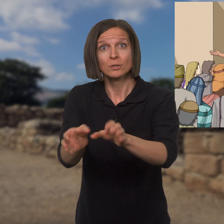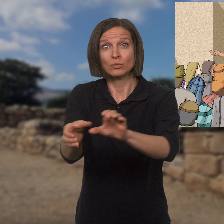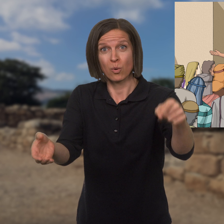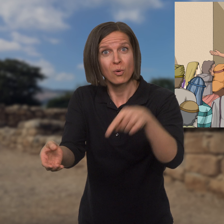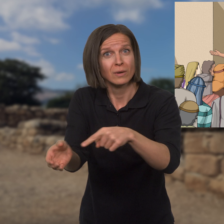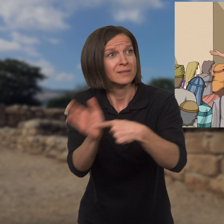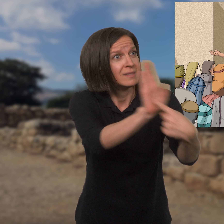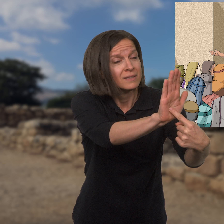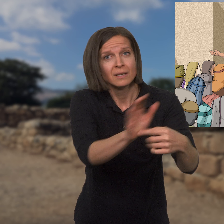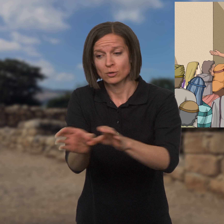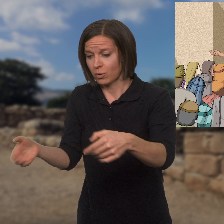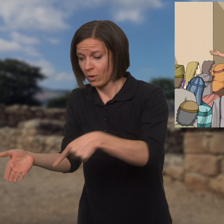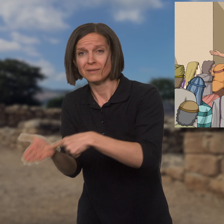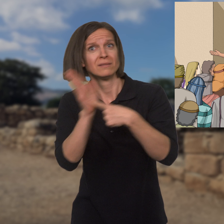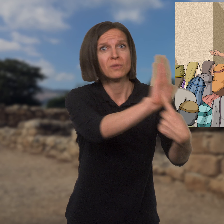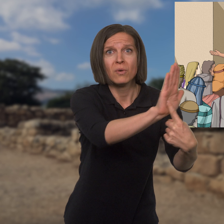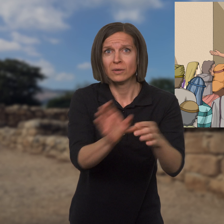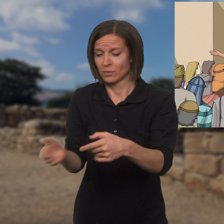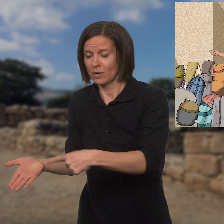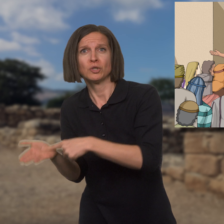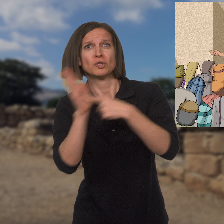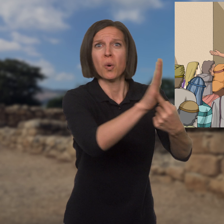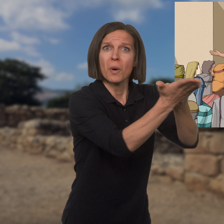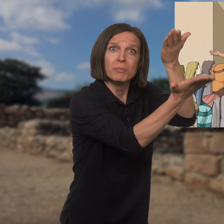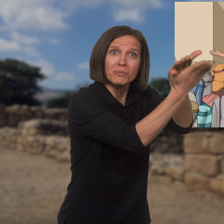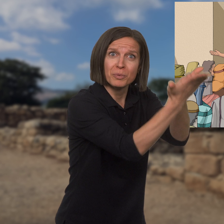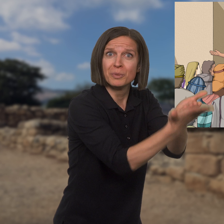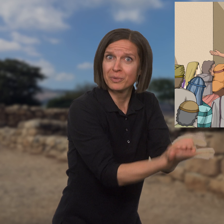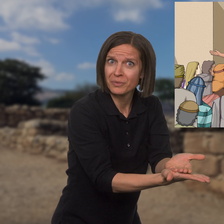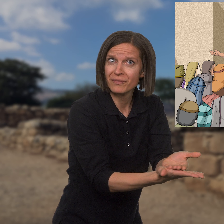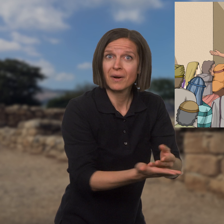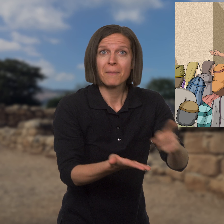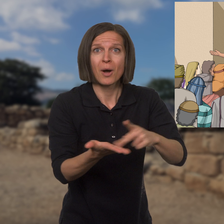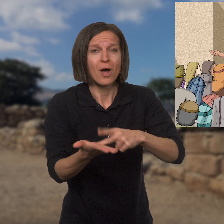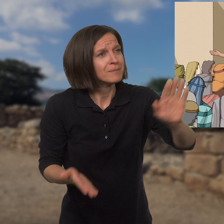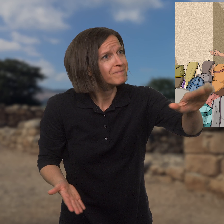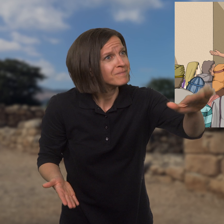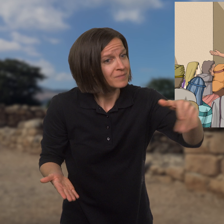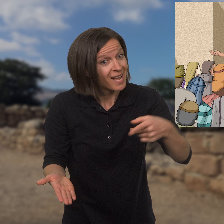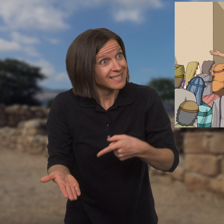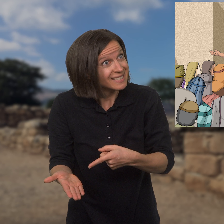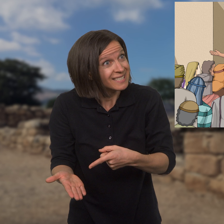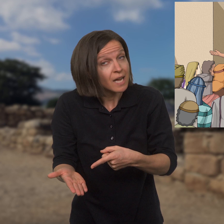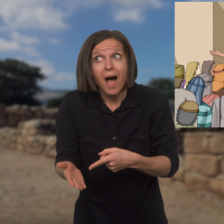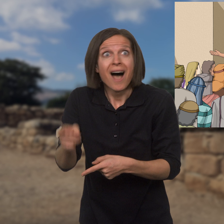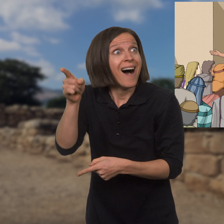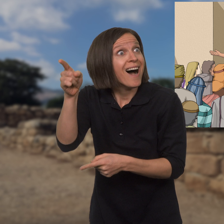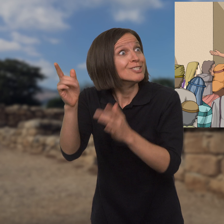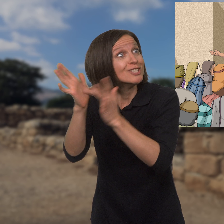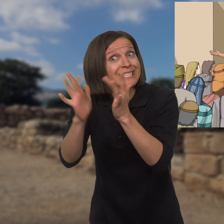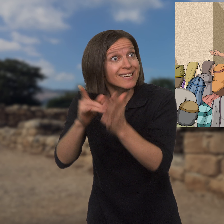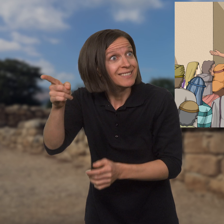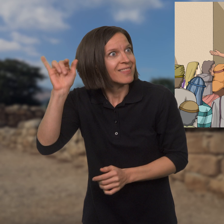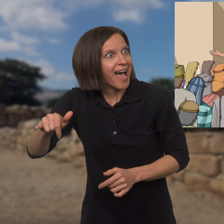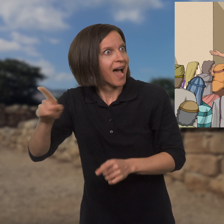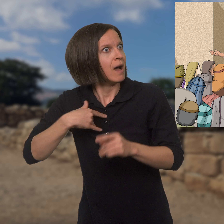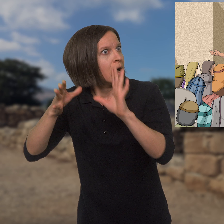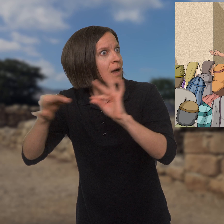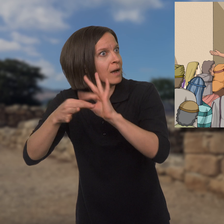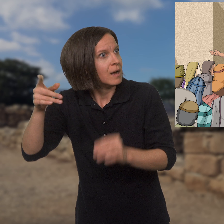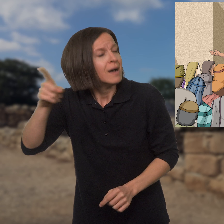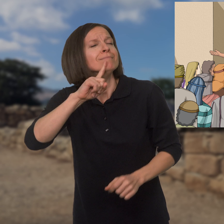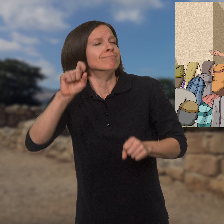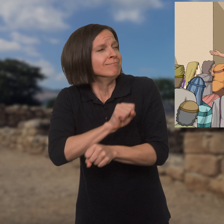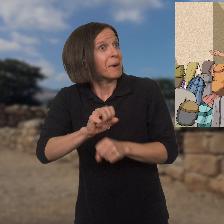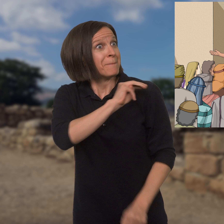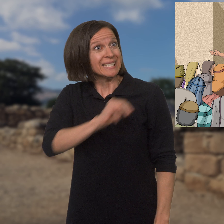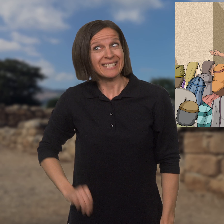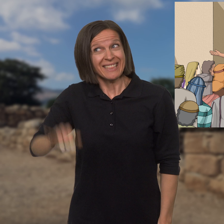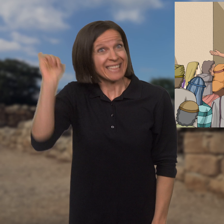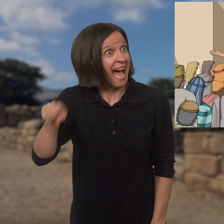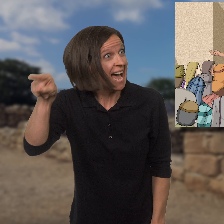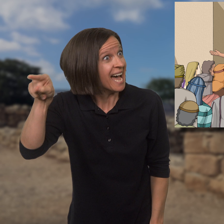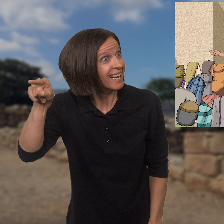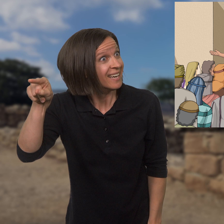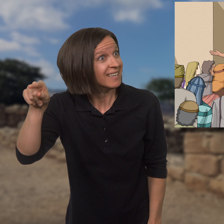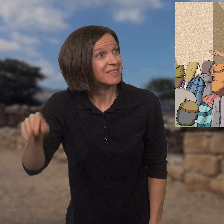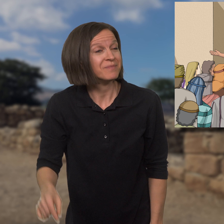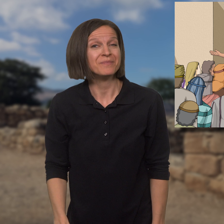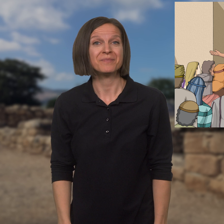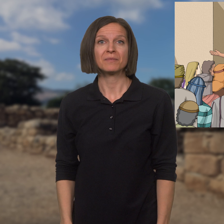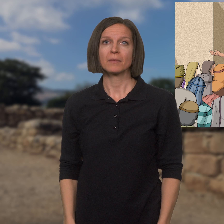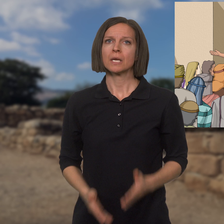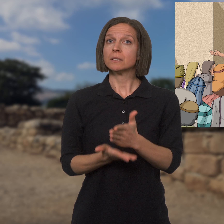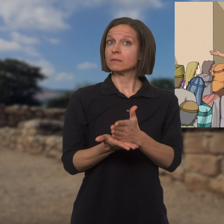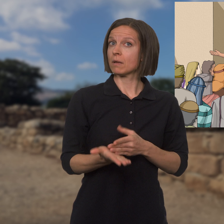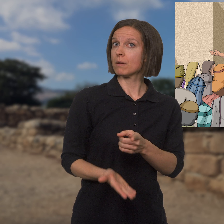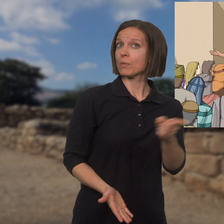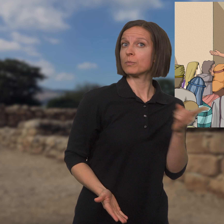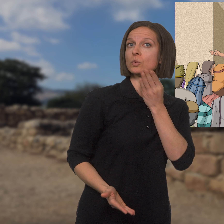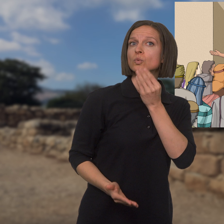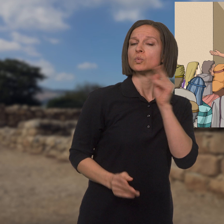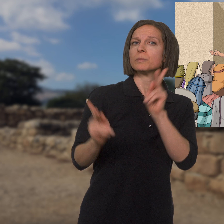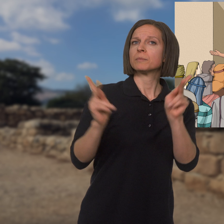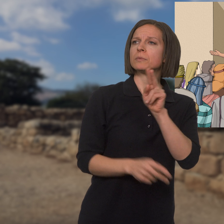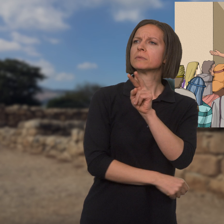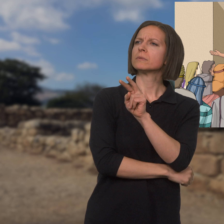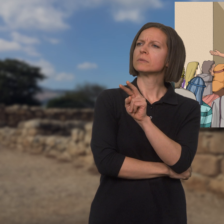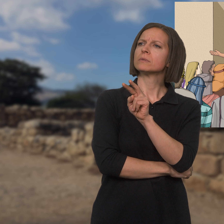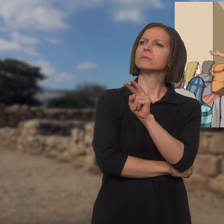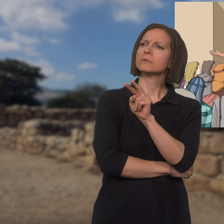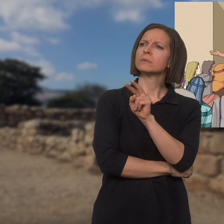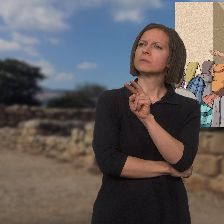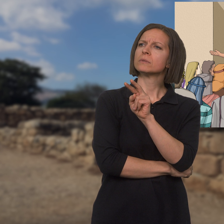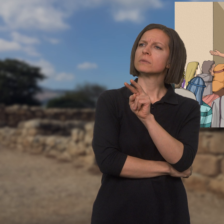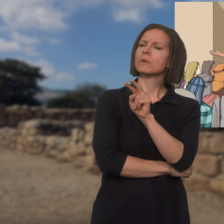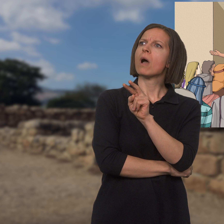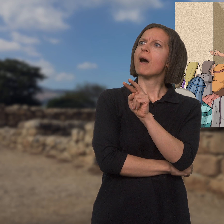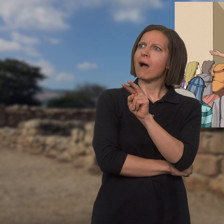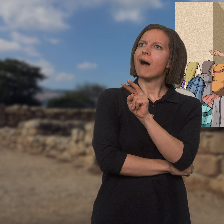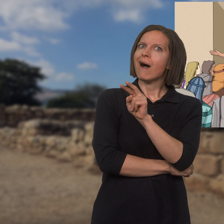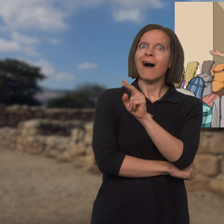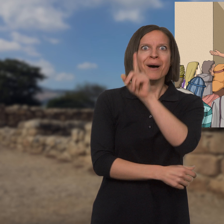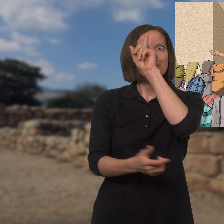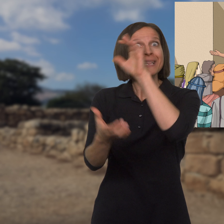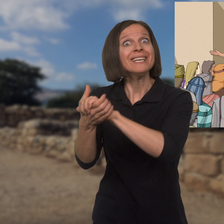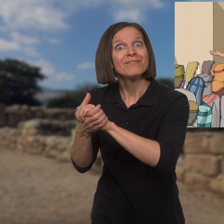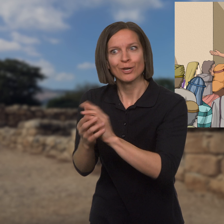“This Jesus I am proclaiming to you is the Christ,” he declared.